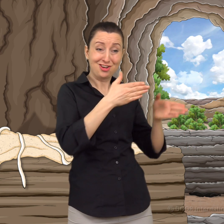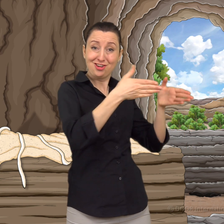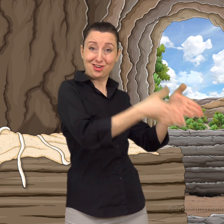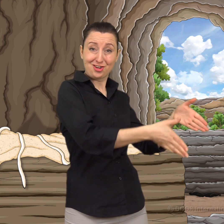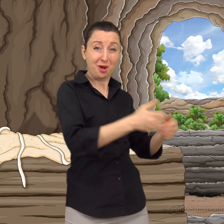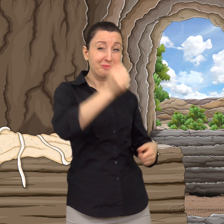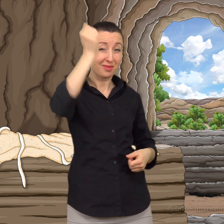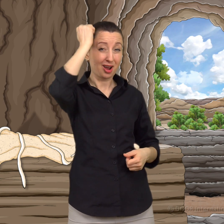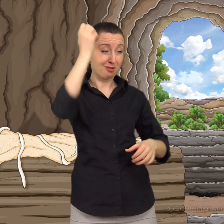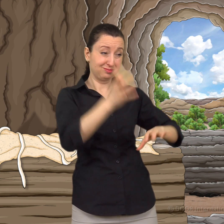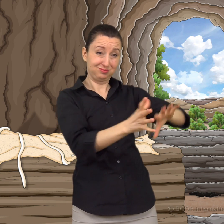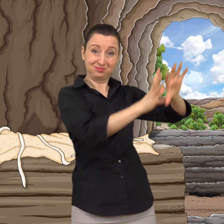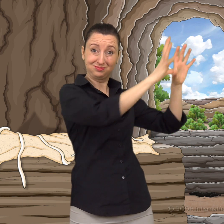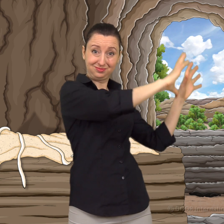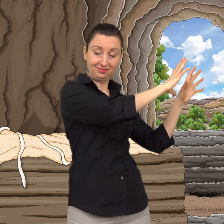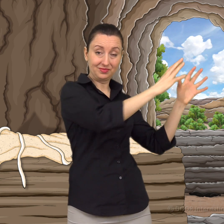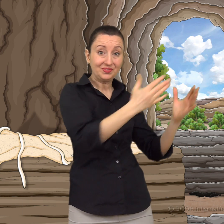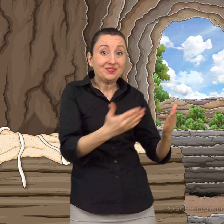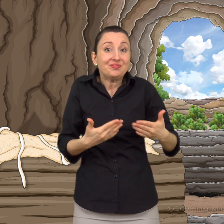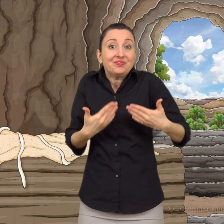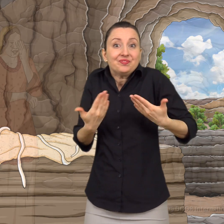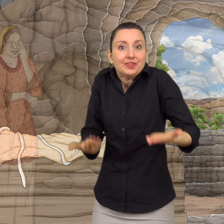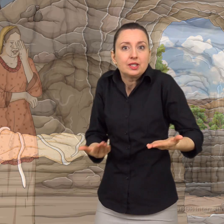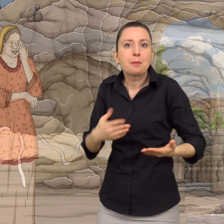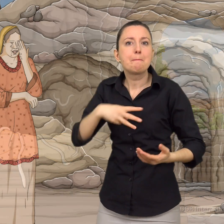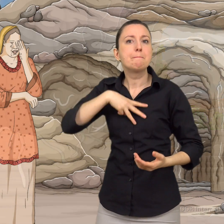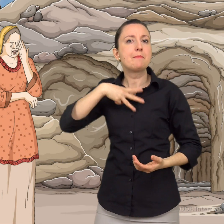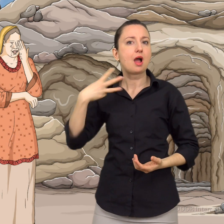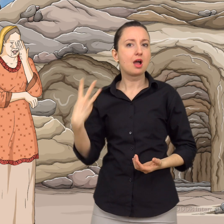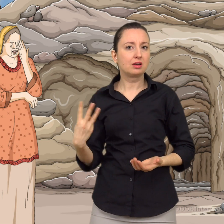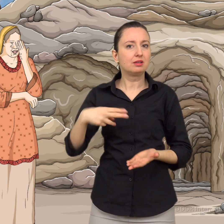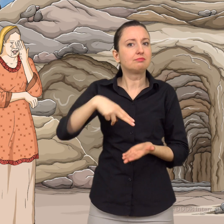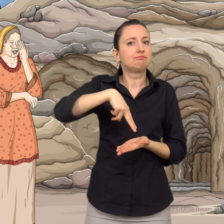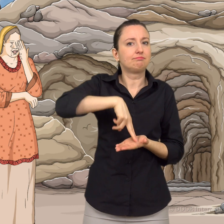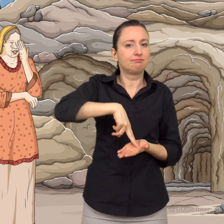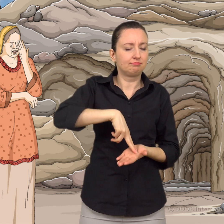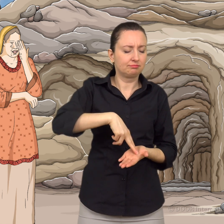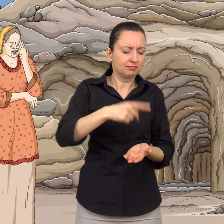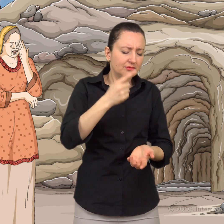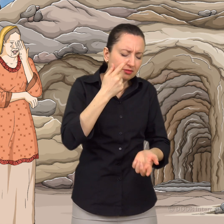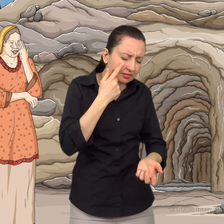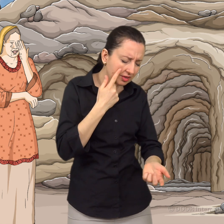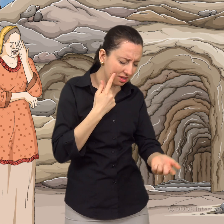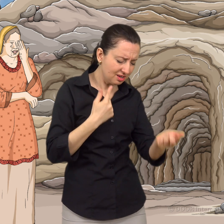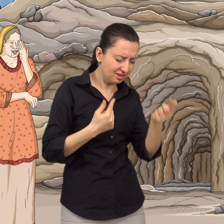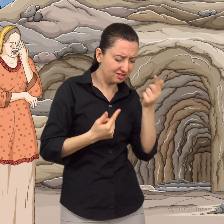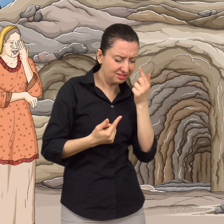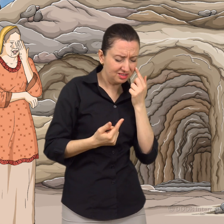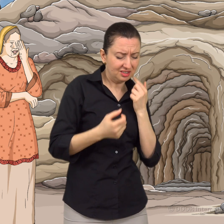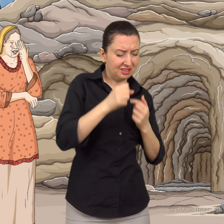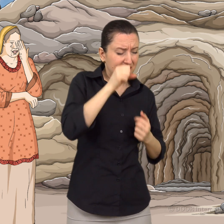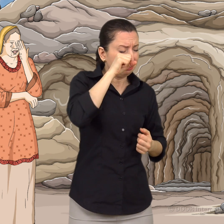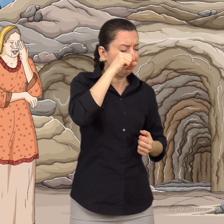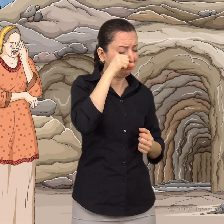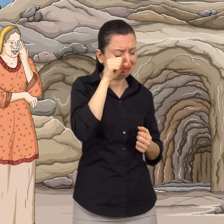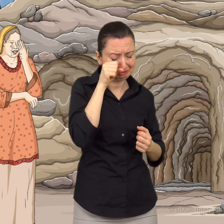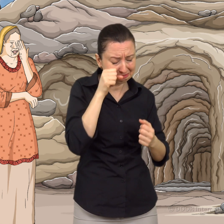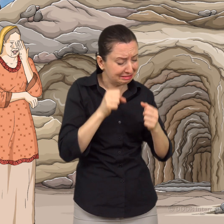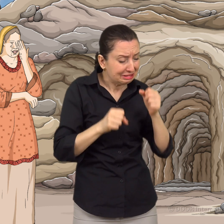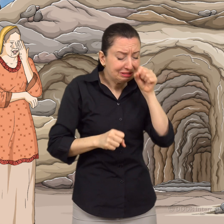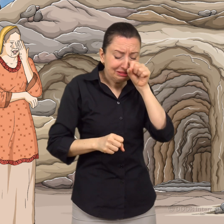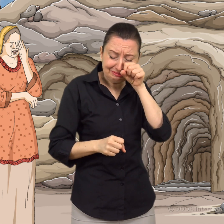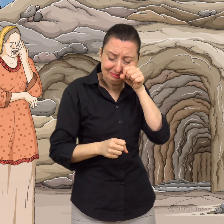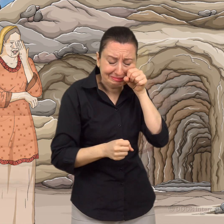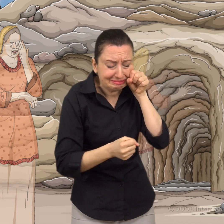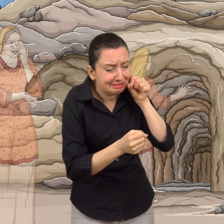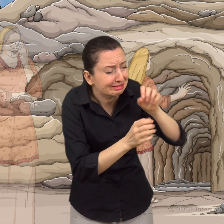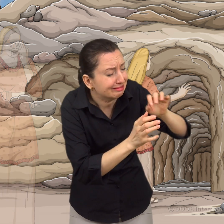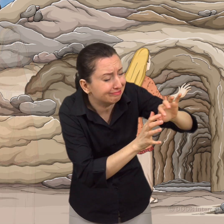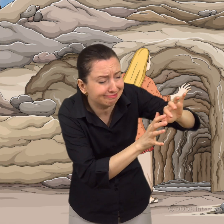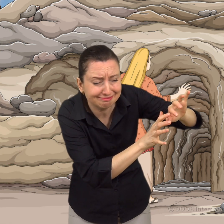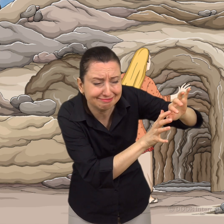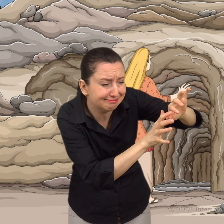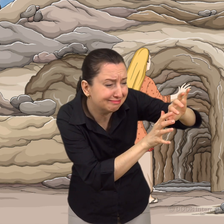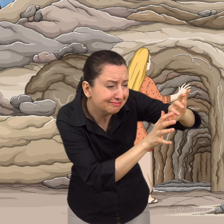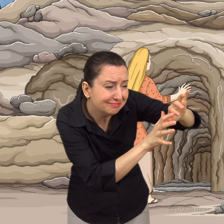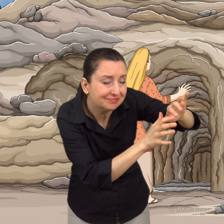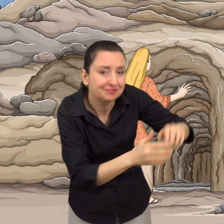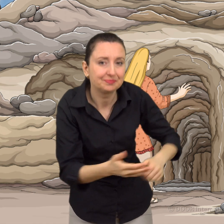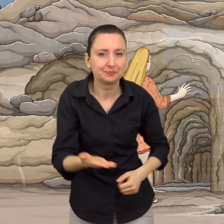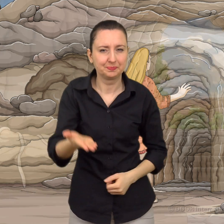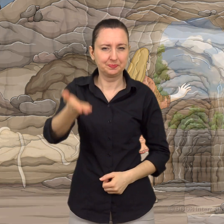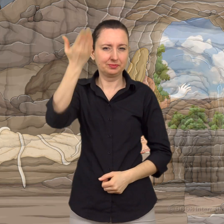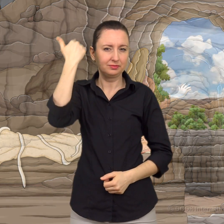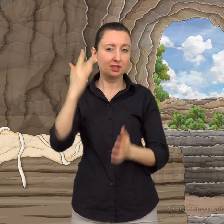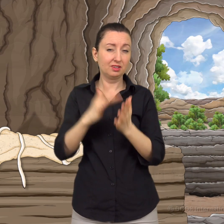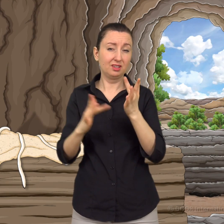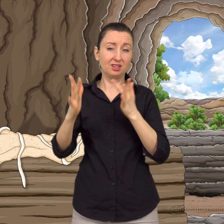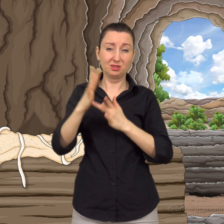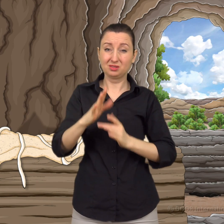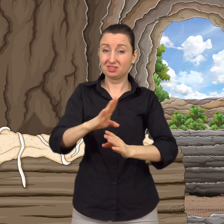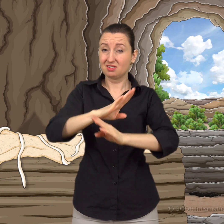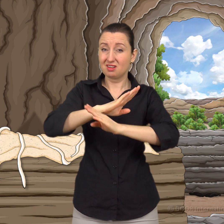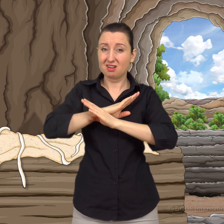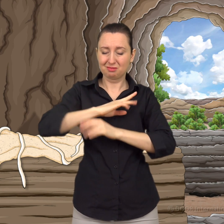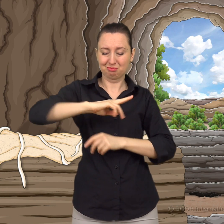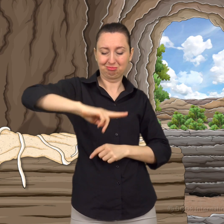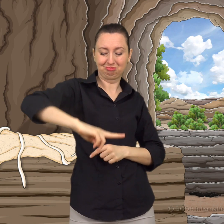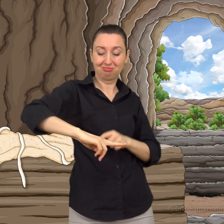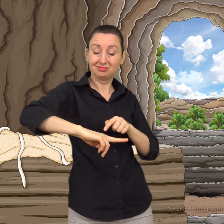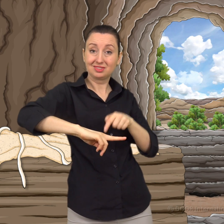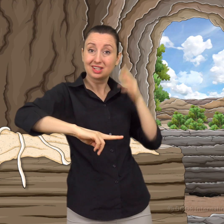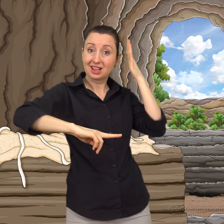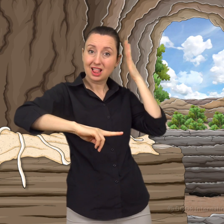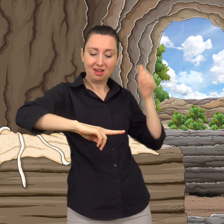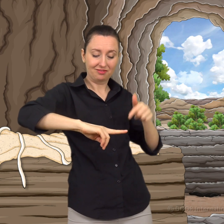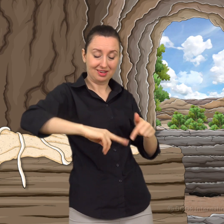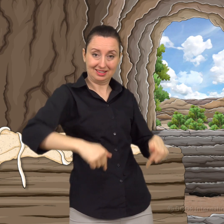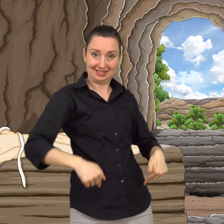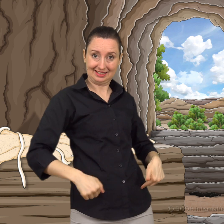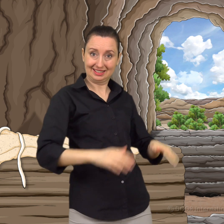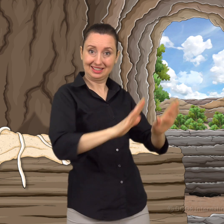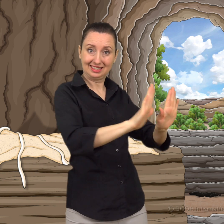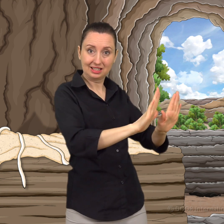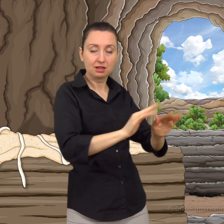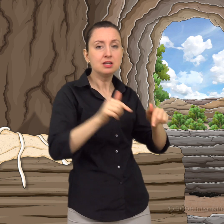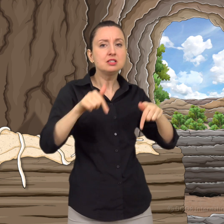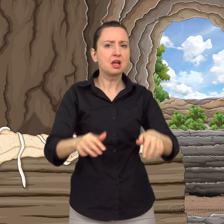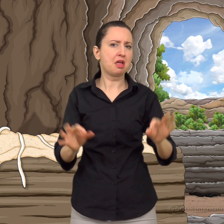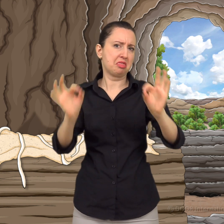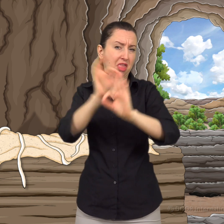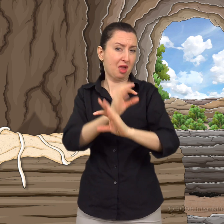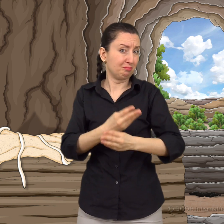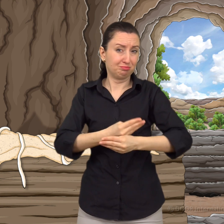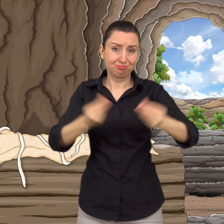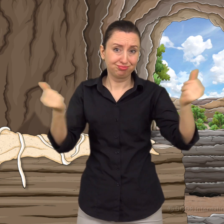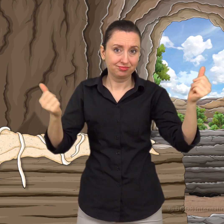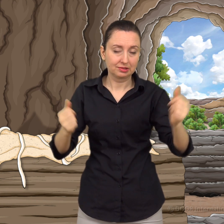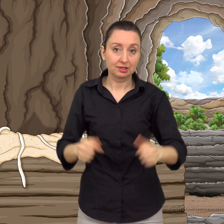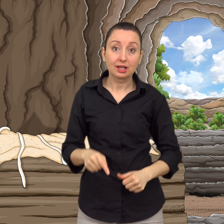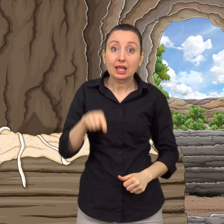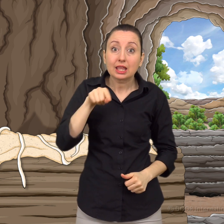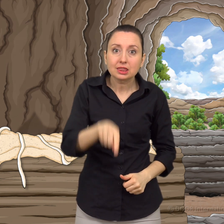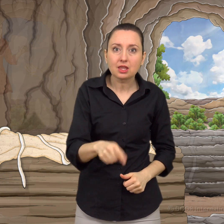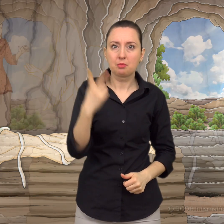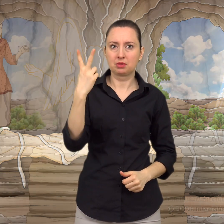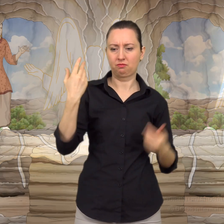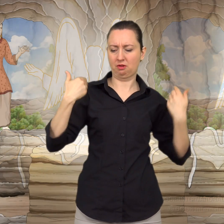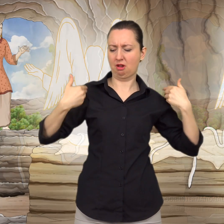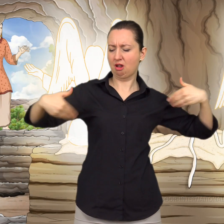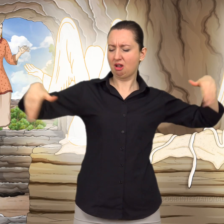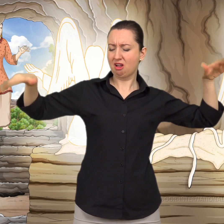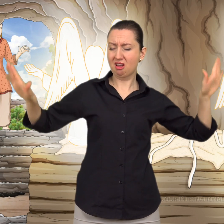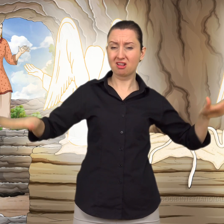But Mary stood outside the tomb weeping.